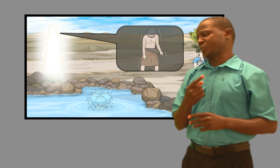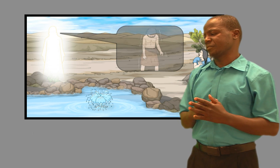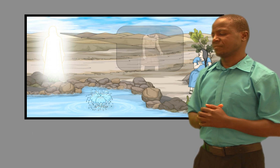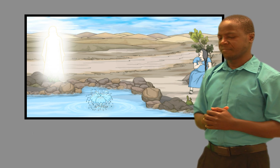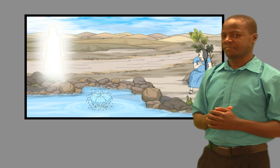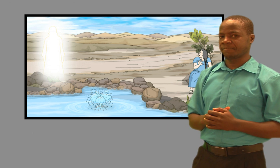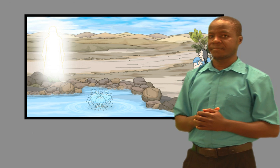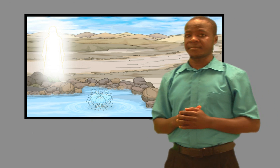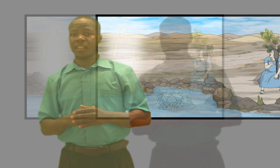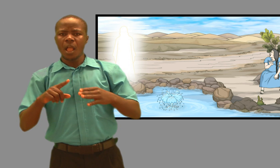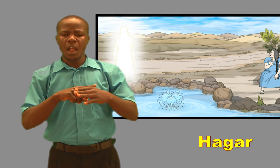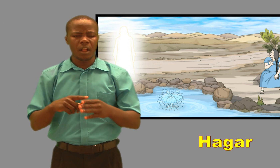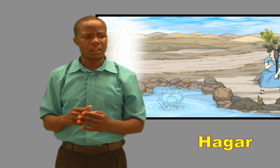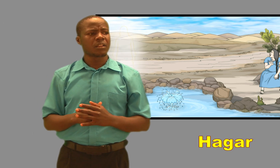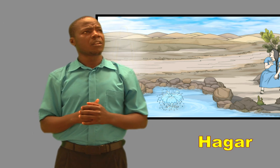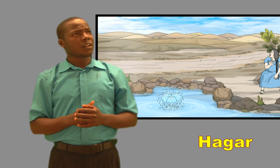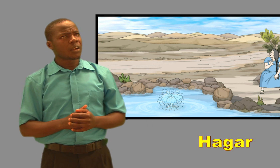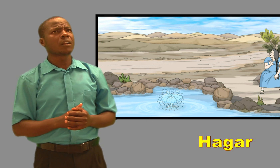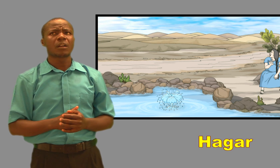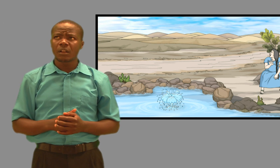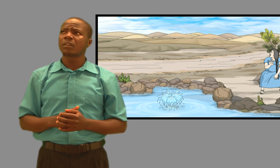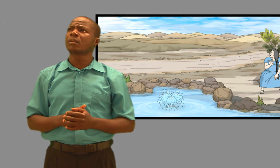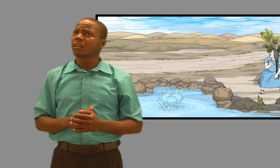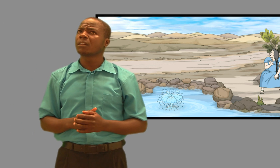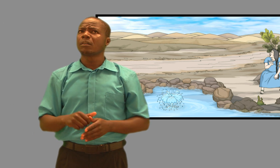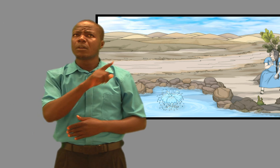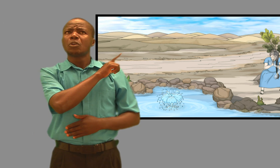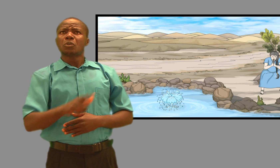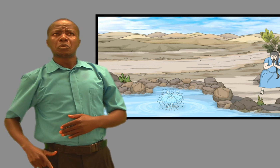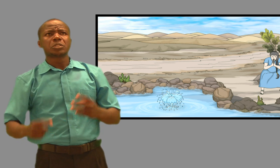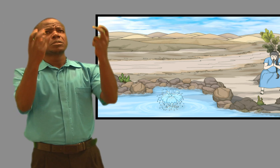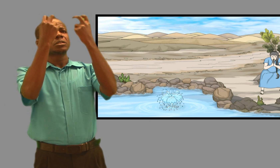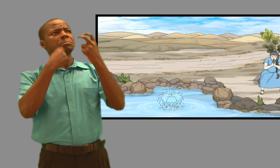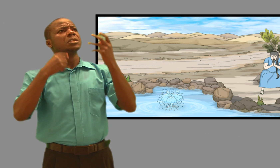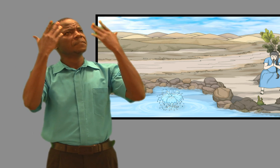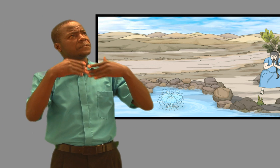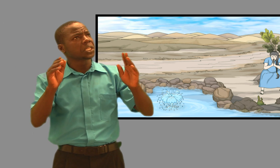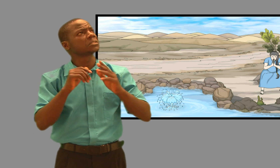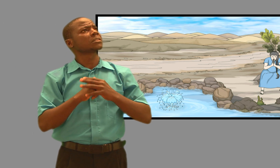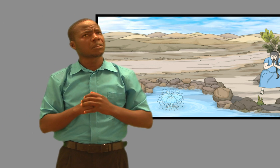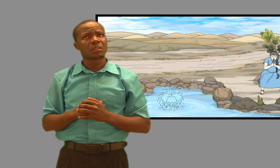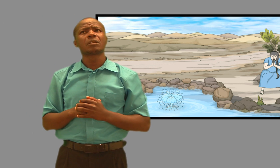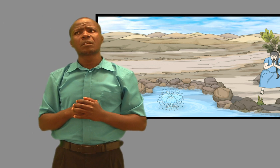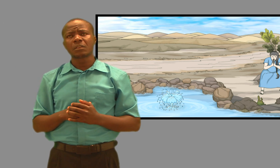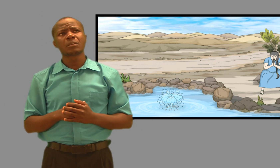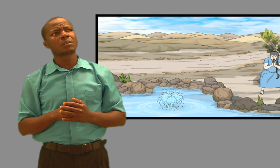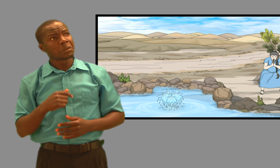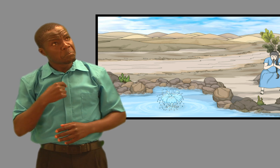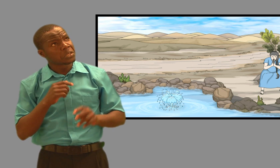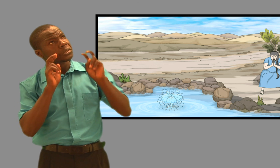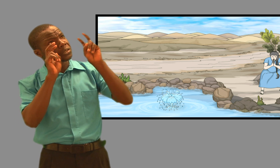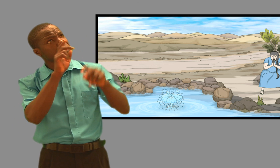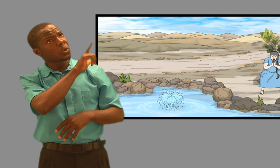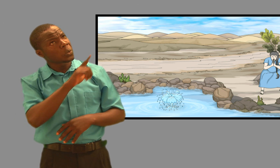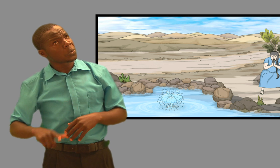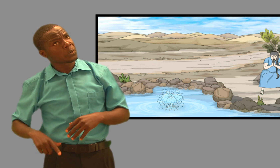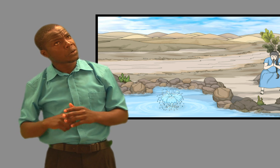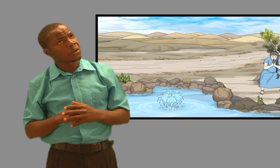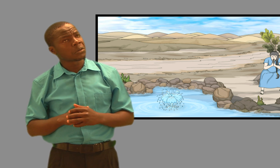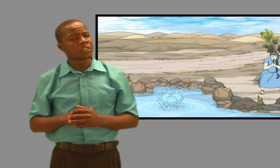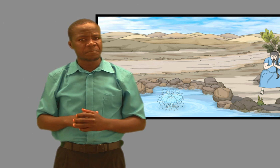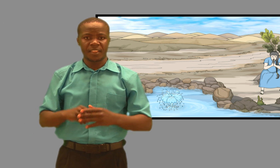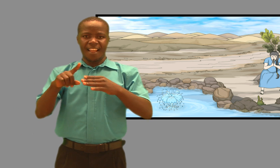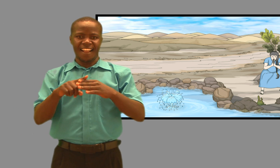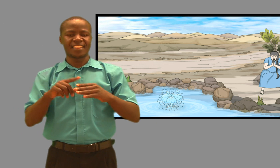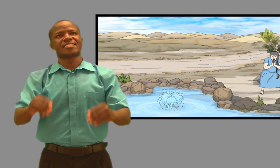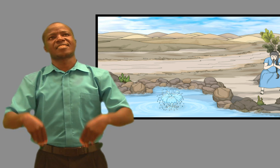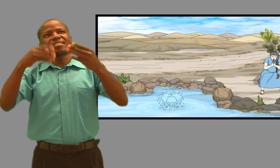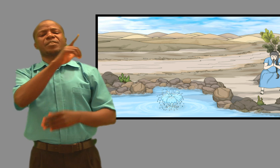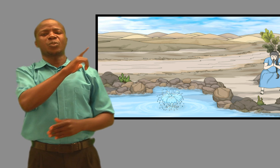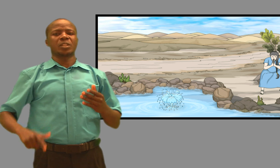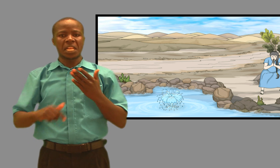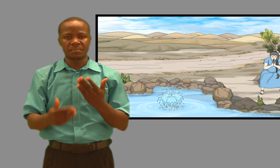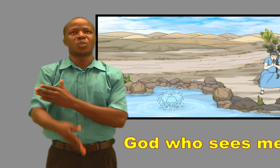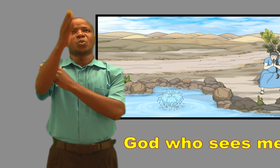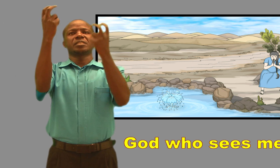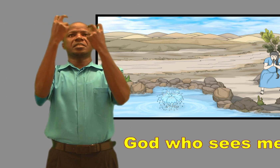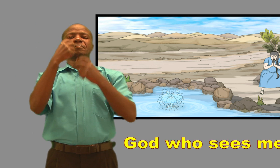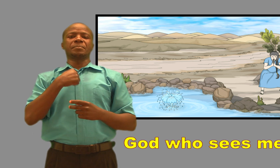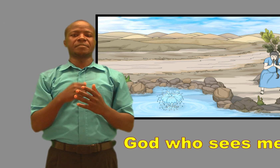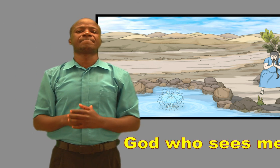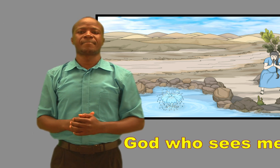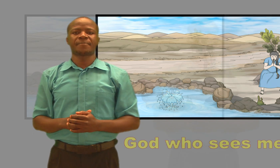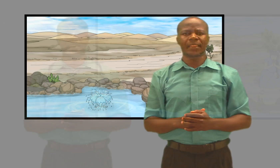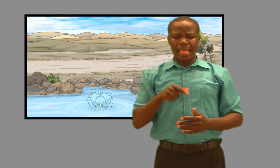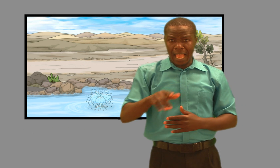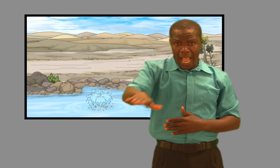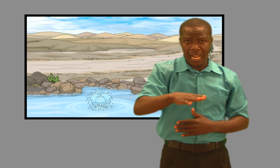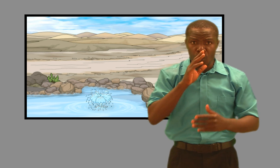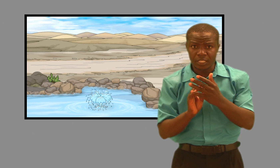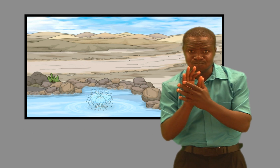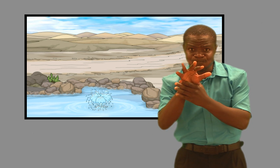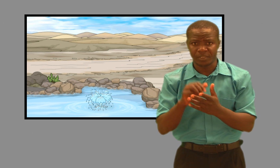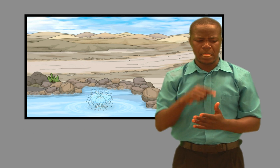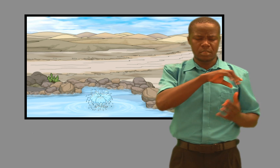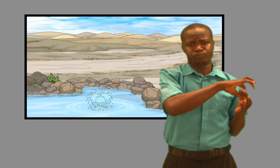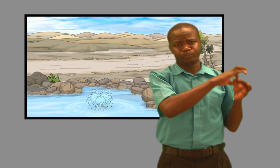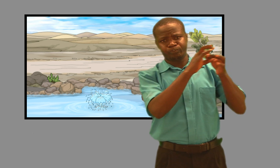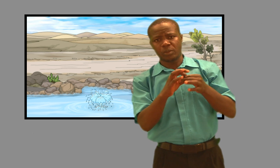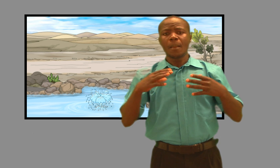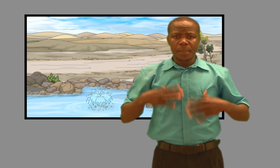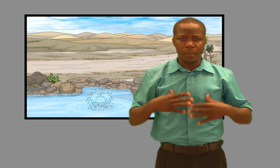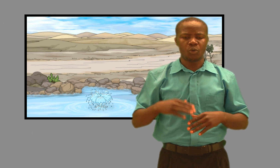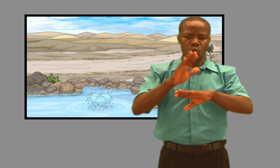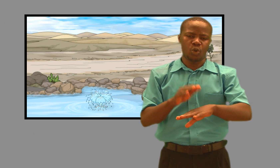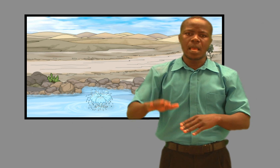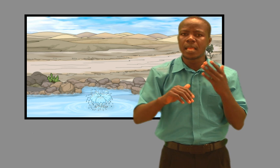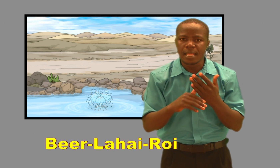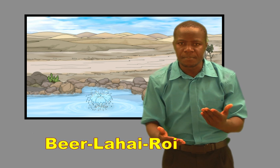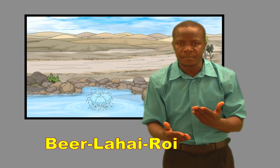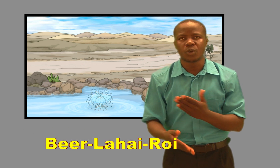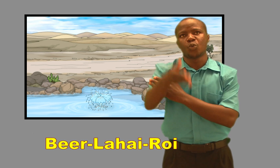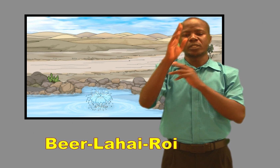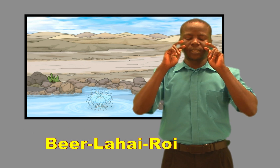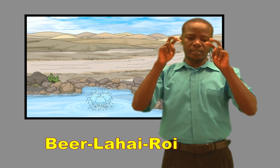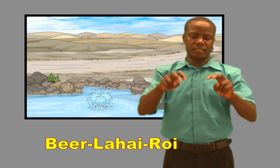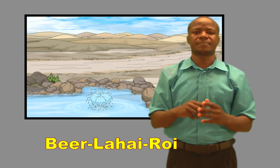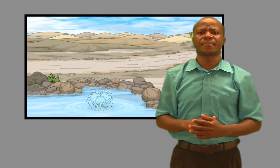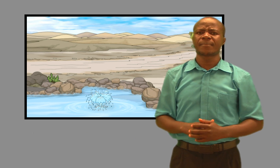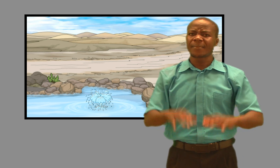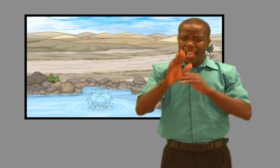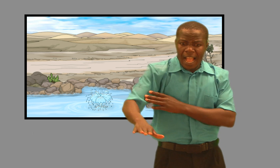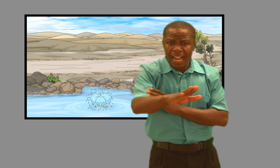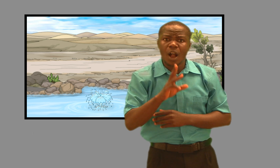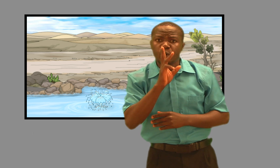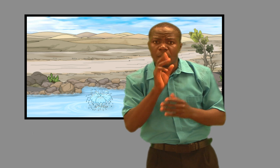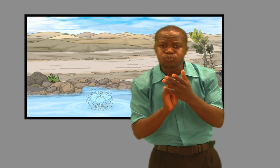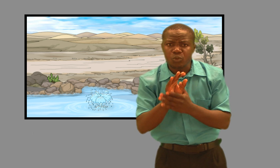So Hagar gave this name to the LORD who had spoken to her: “You are the God who sees me,” for she said, “Here I have seen the One who sees me!”